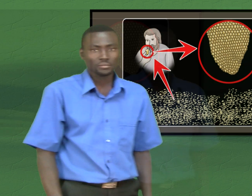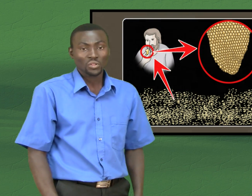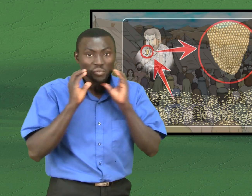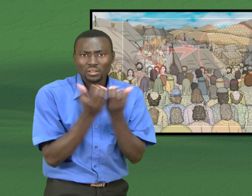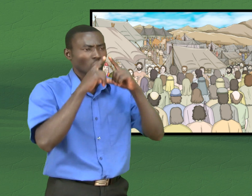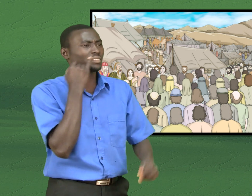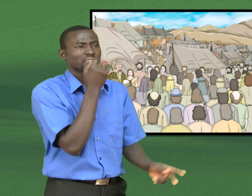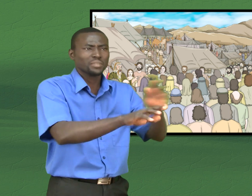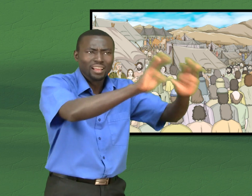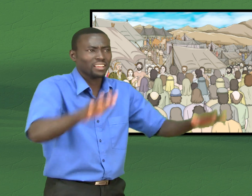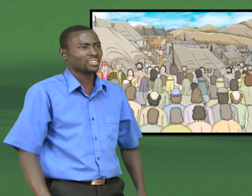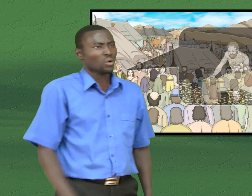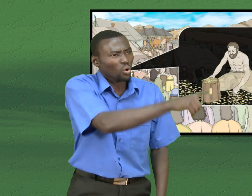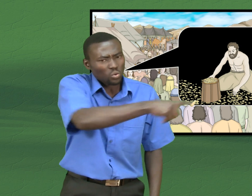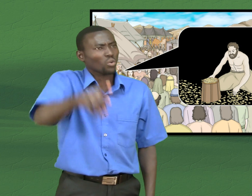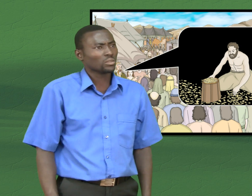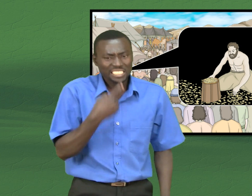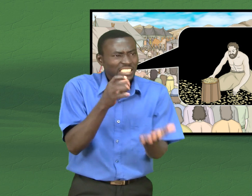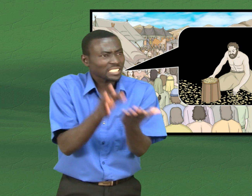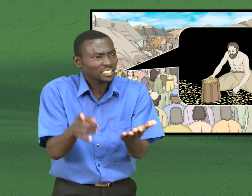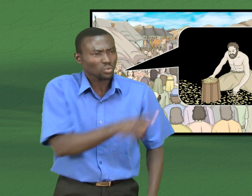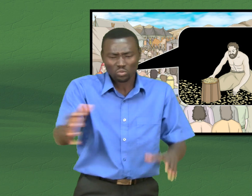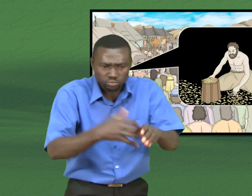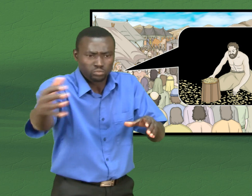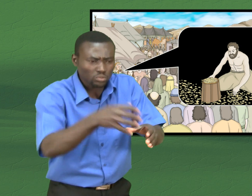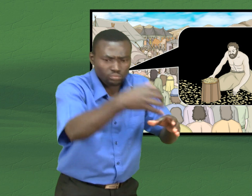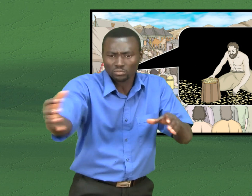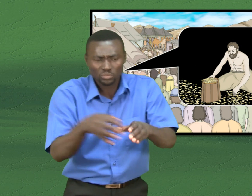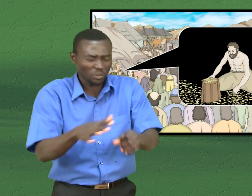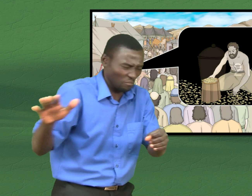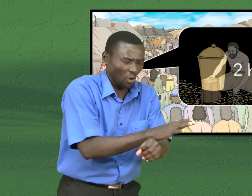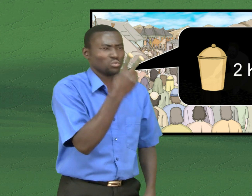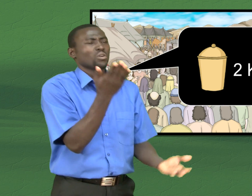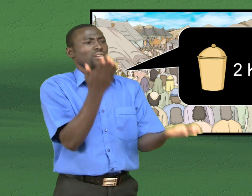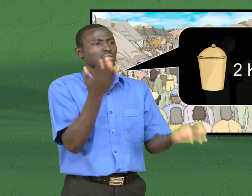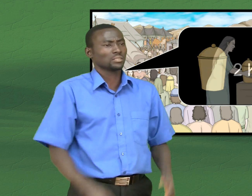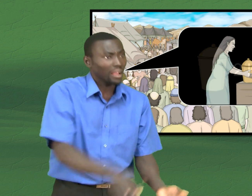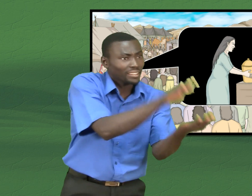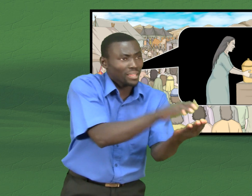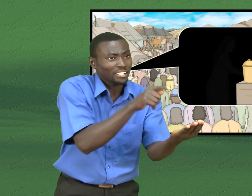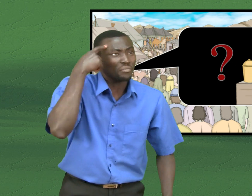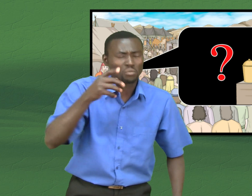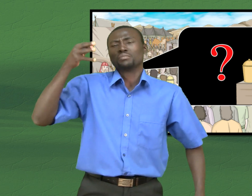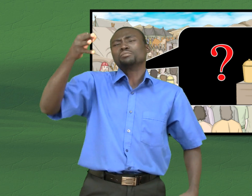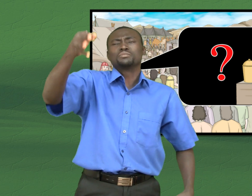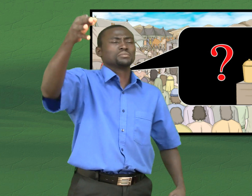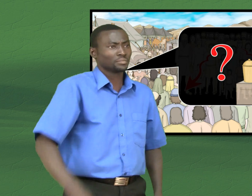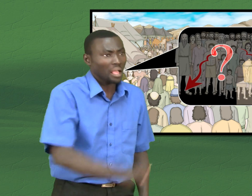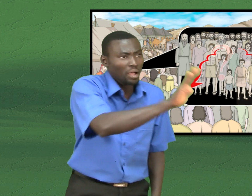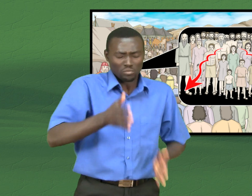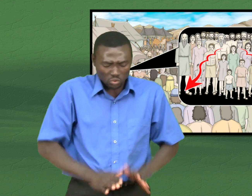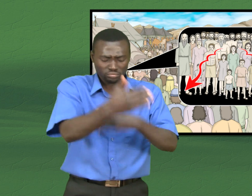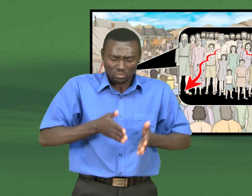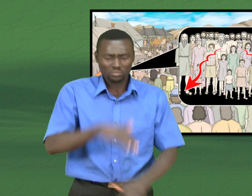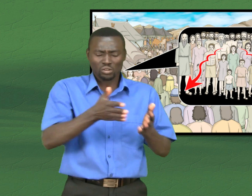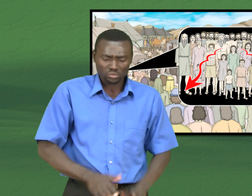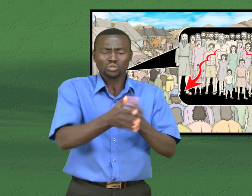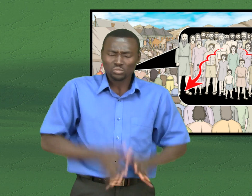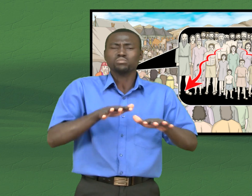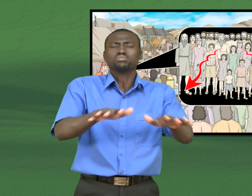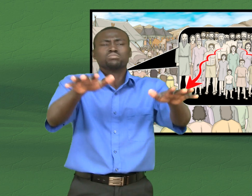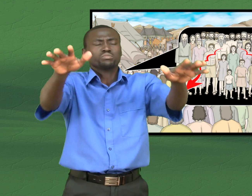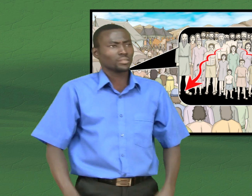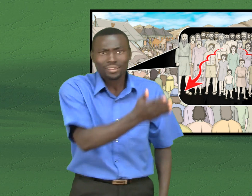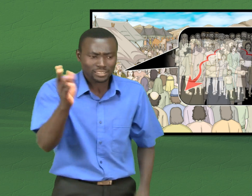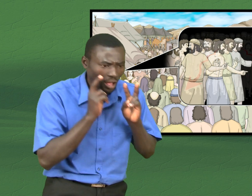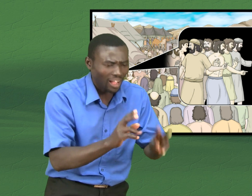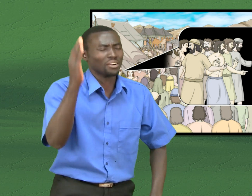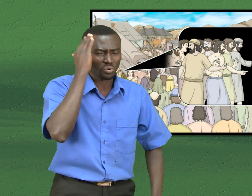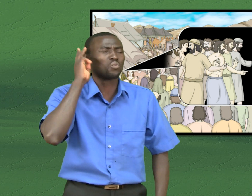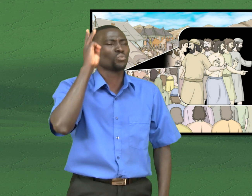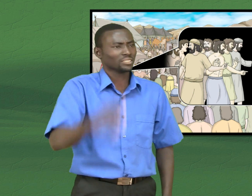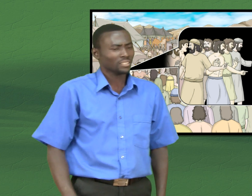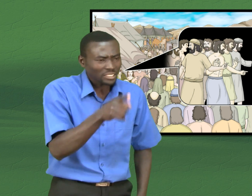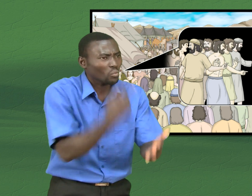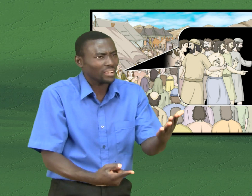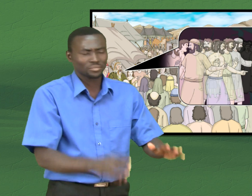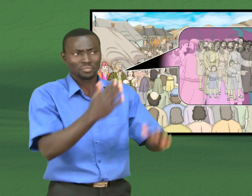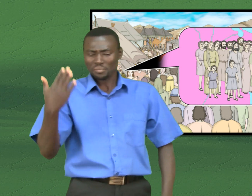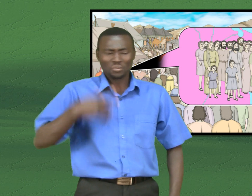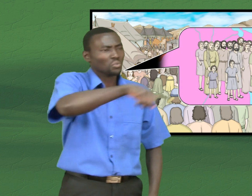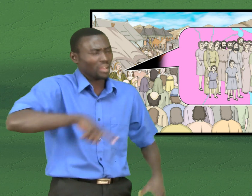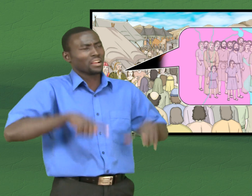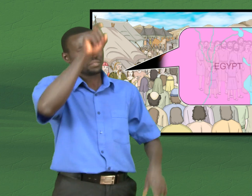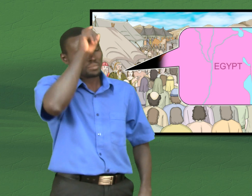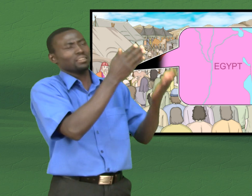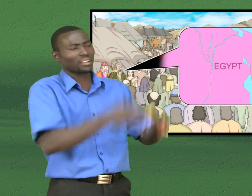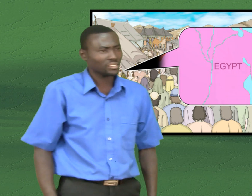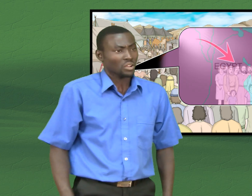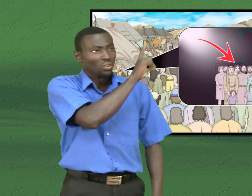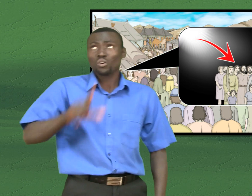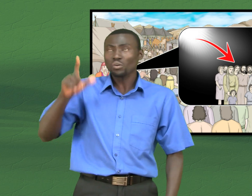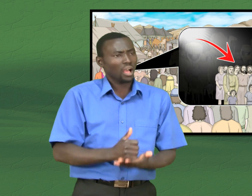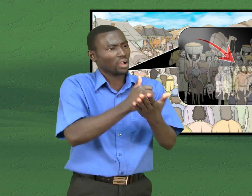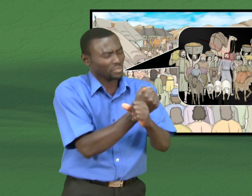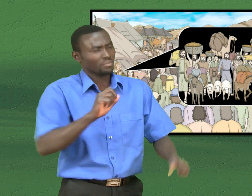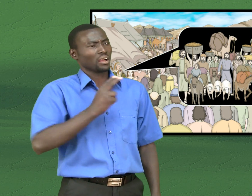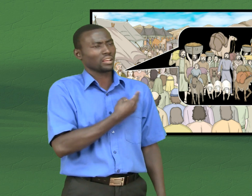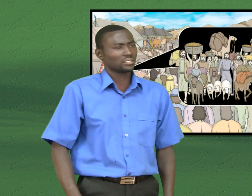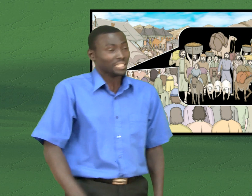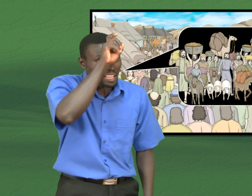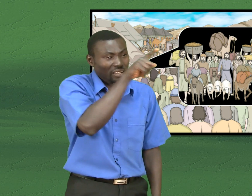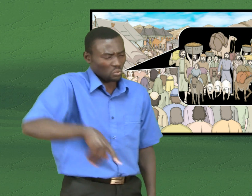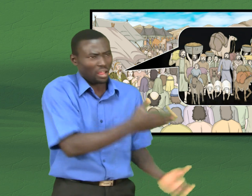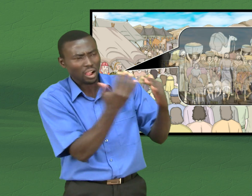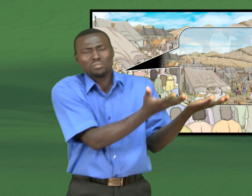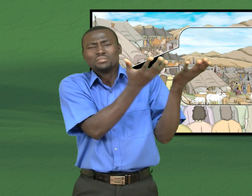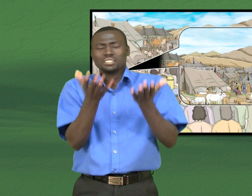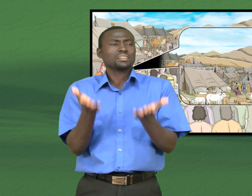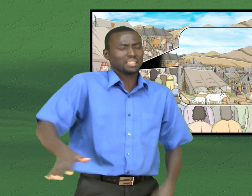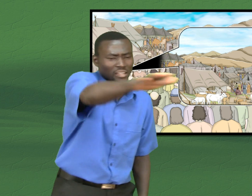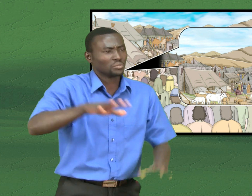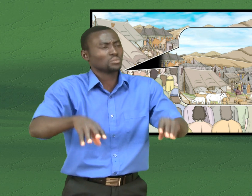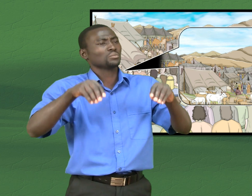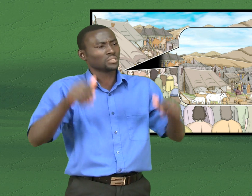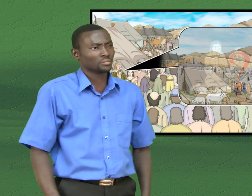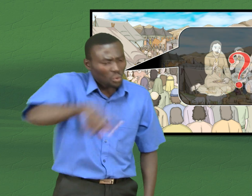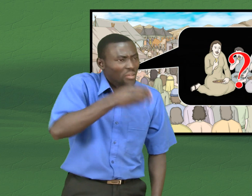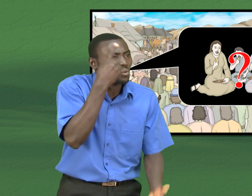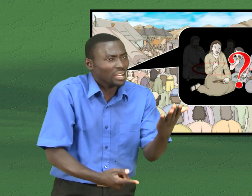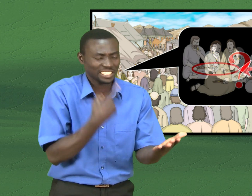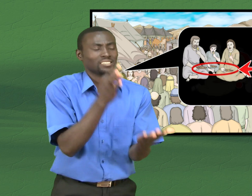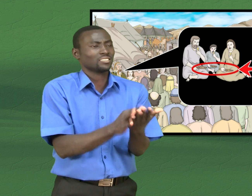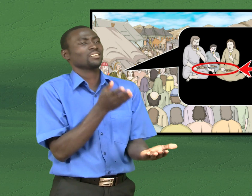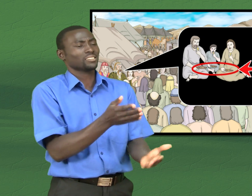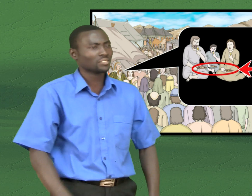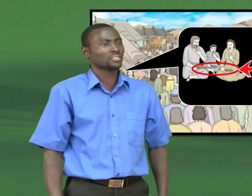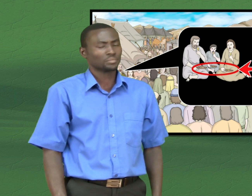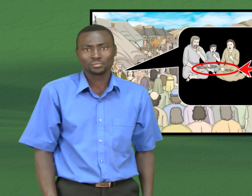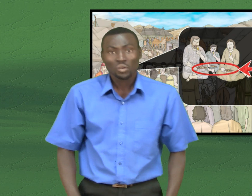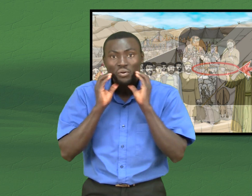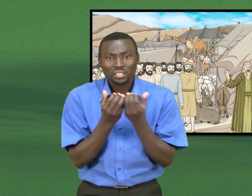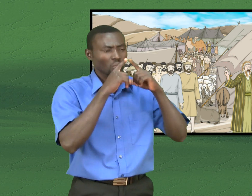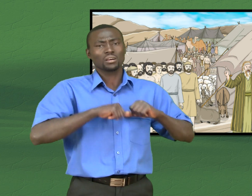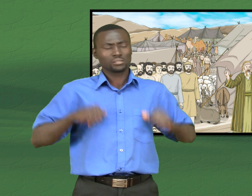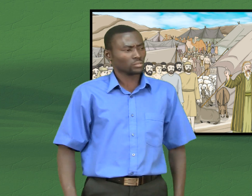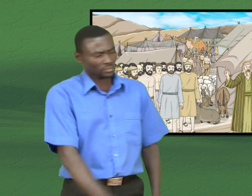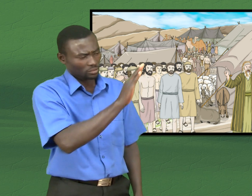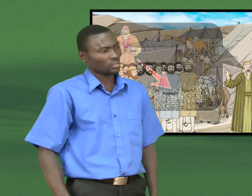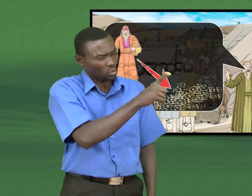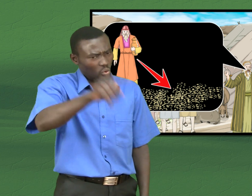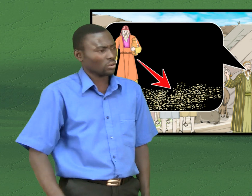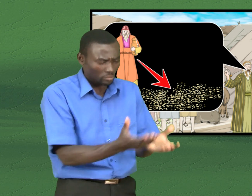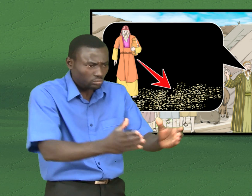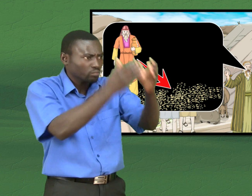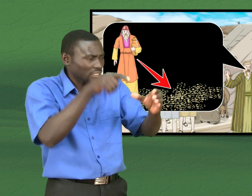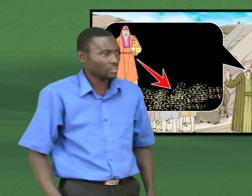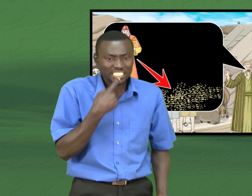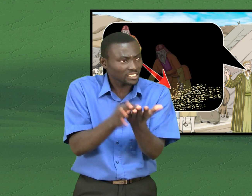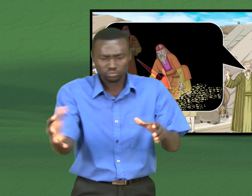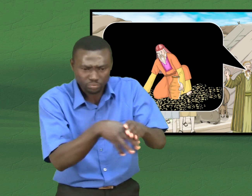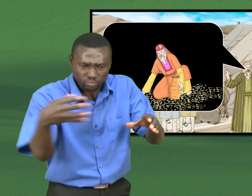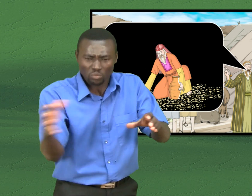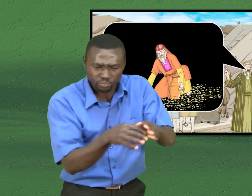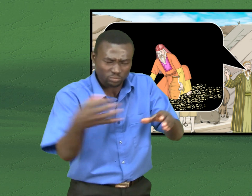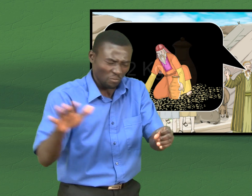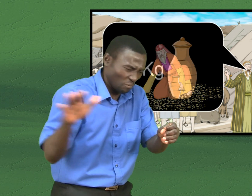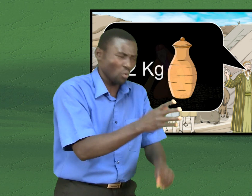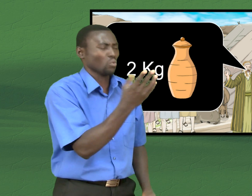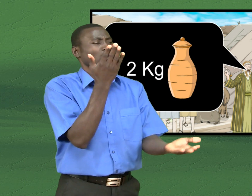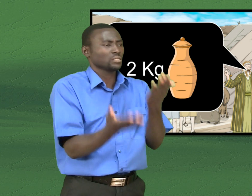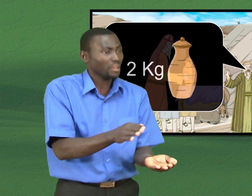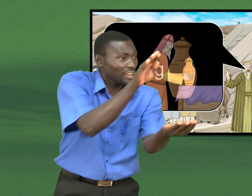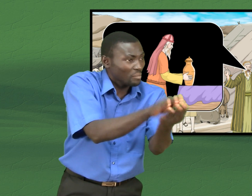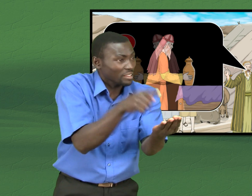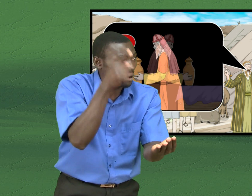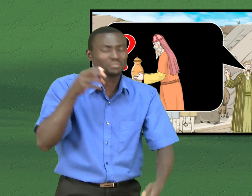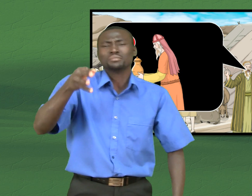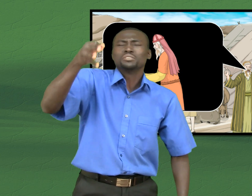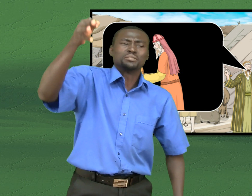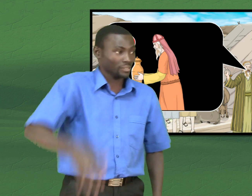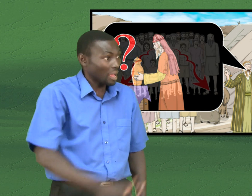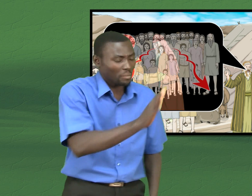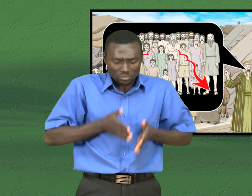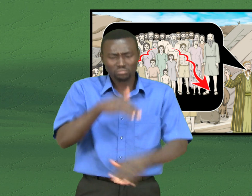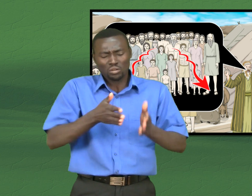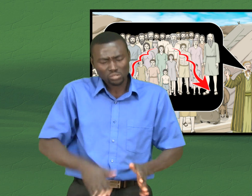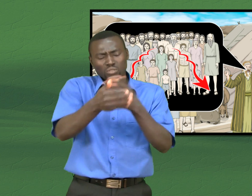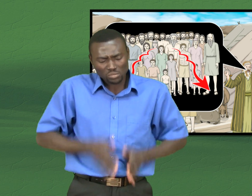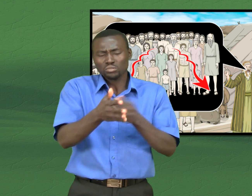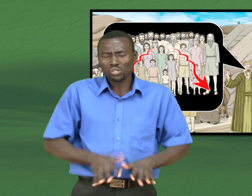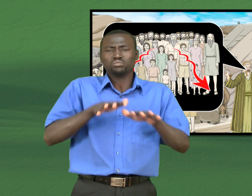Moses said, “This is what the LORD has commanded: ‘Keep an omer of manna for the generations to come, so that they may see the bread I fed you in the wilderness when I brought you out of the land of Egypt.’” So Moses told Aaron, “Take a jar and fill it with an omer of manna.